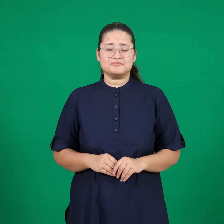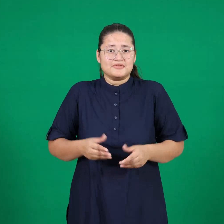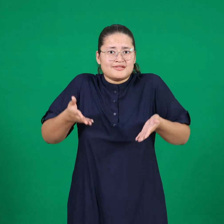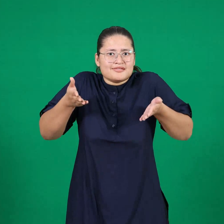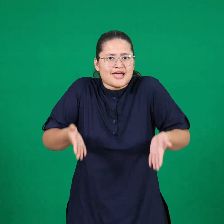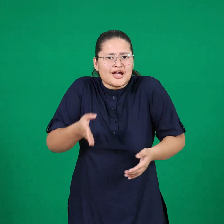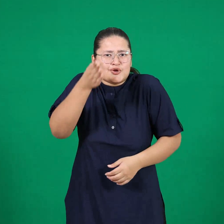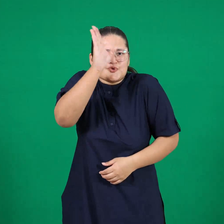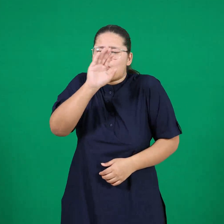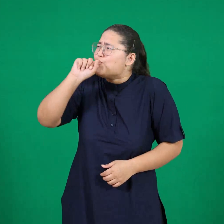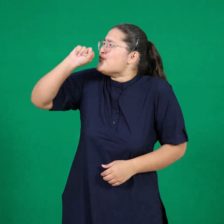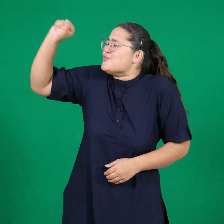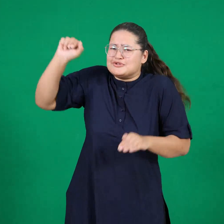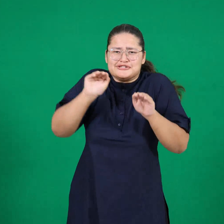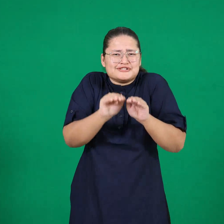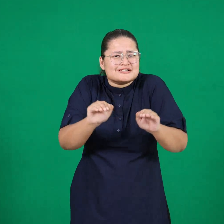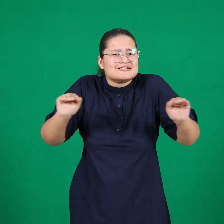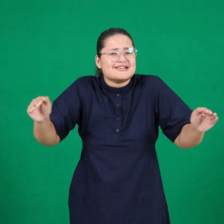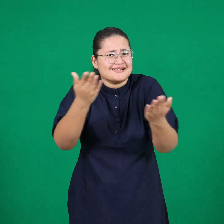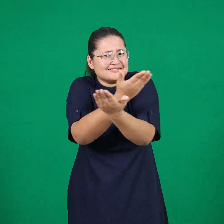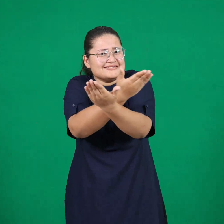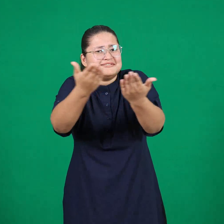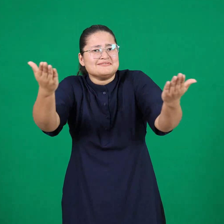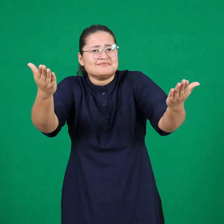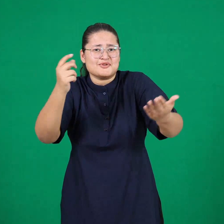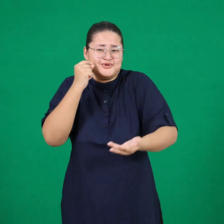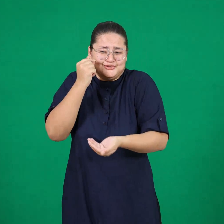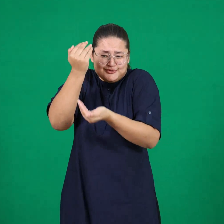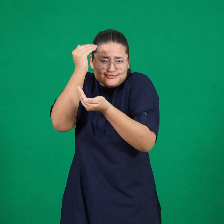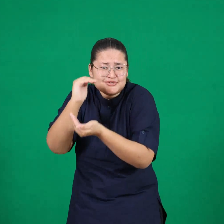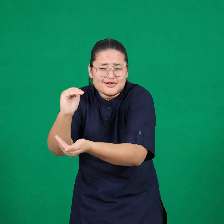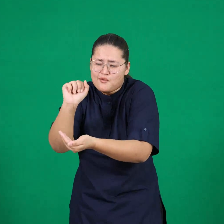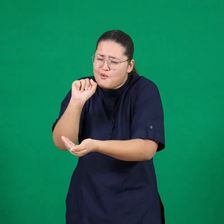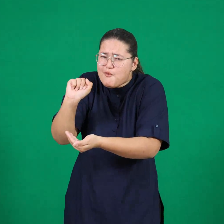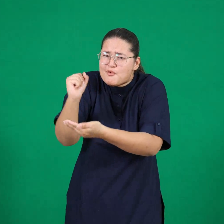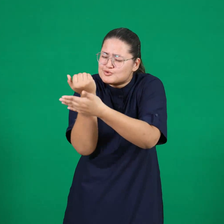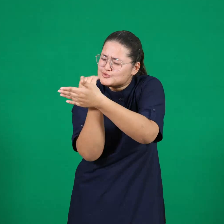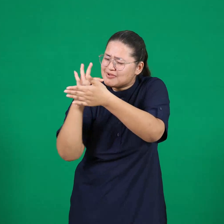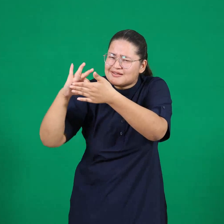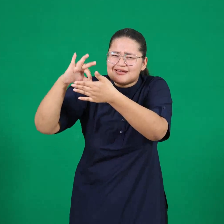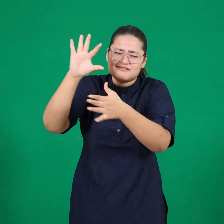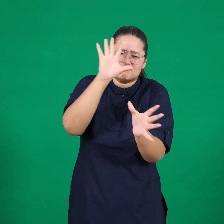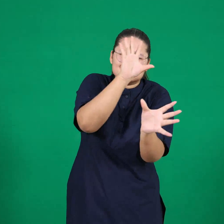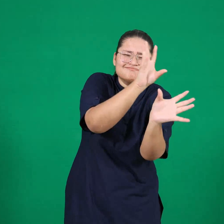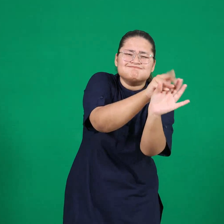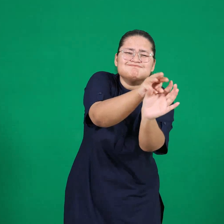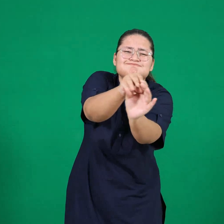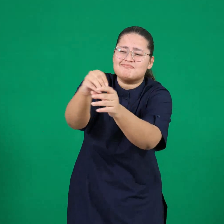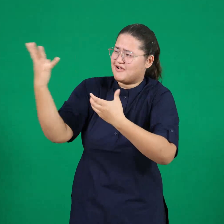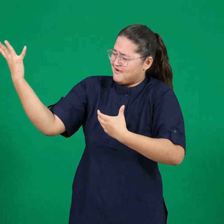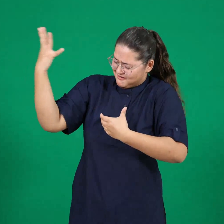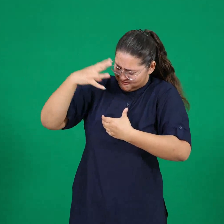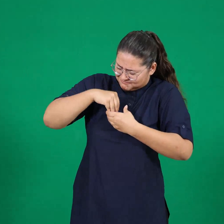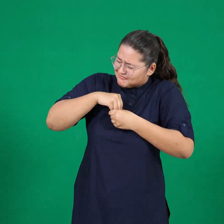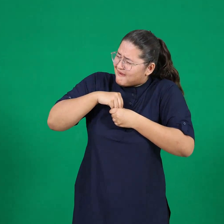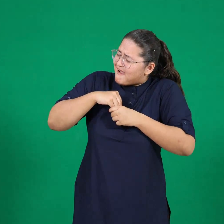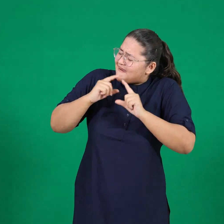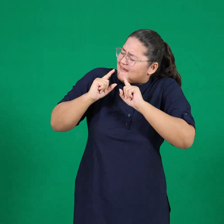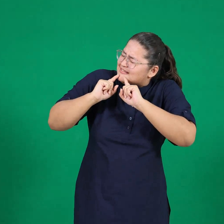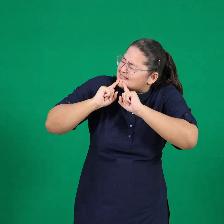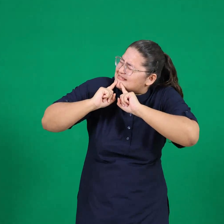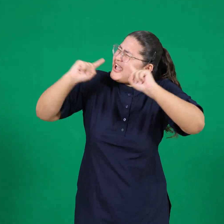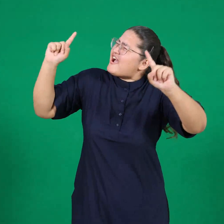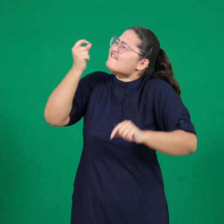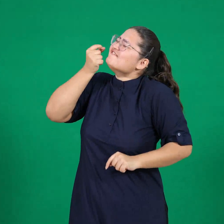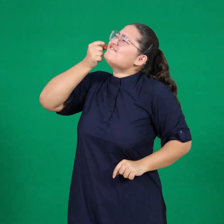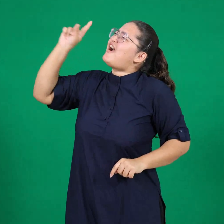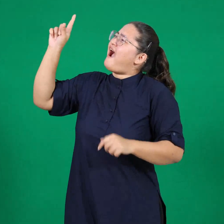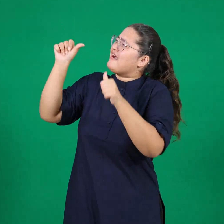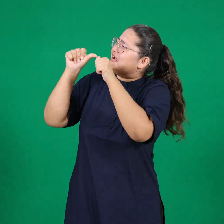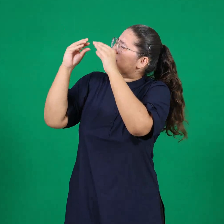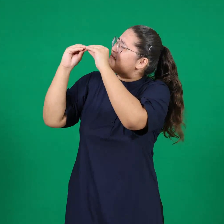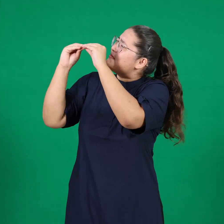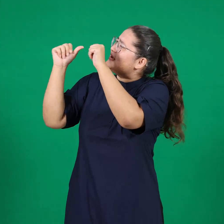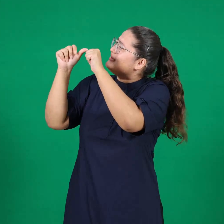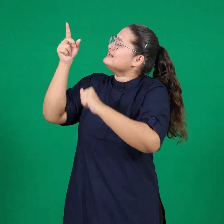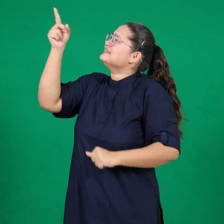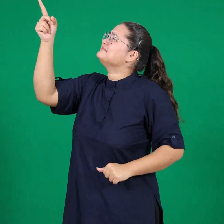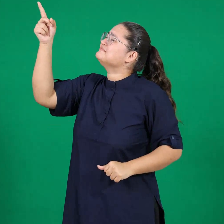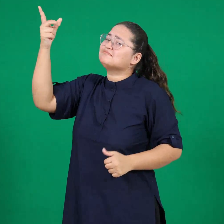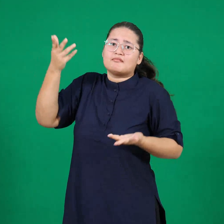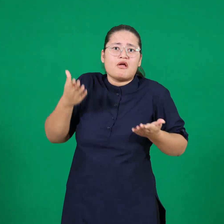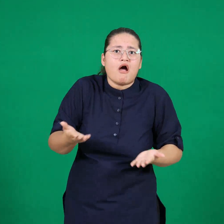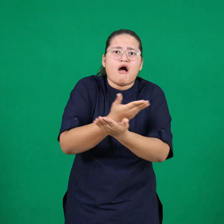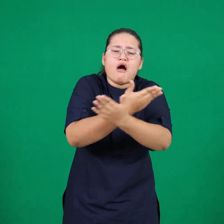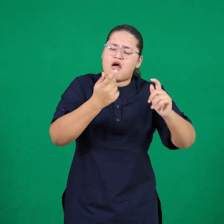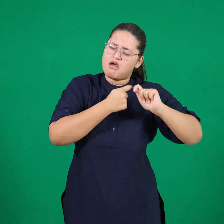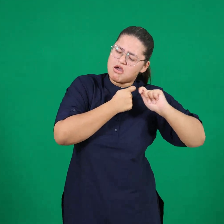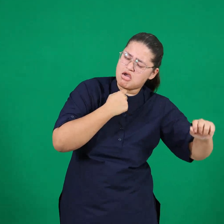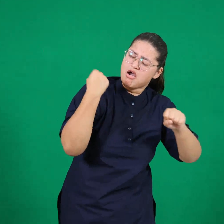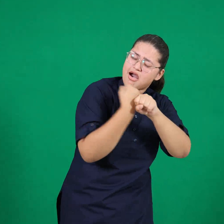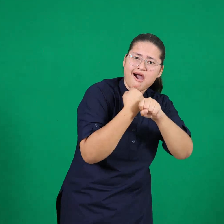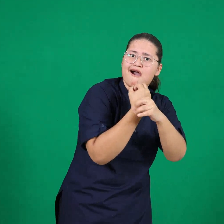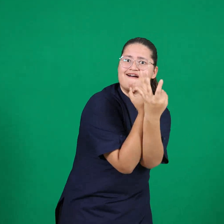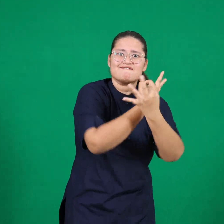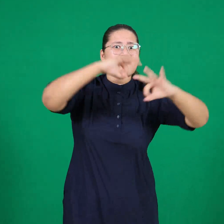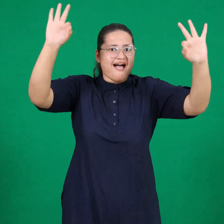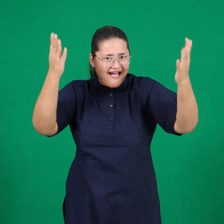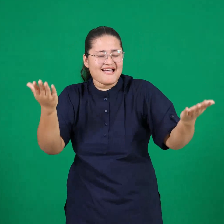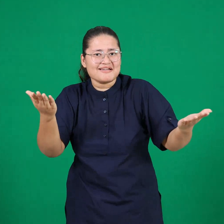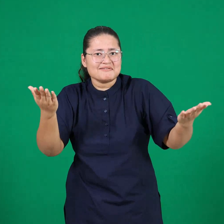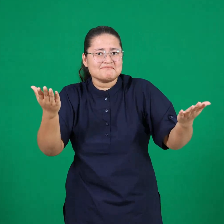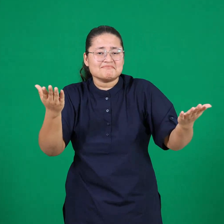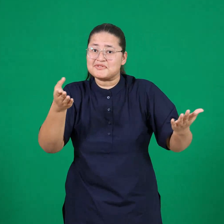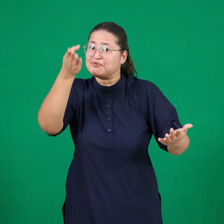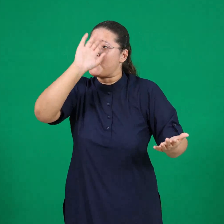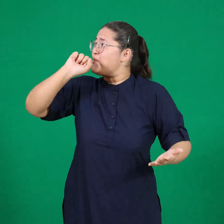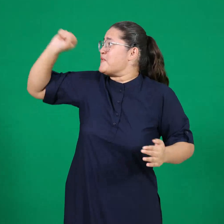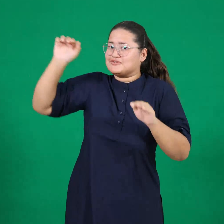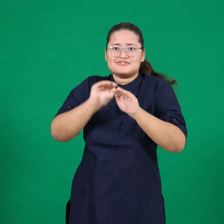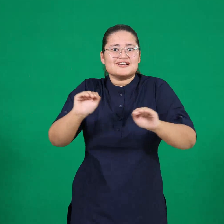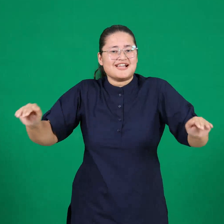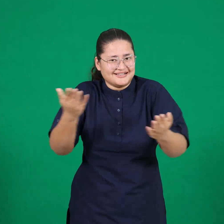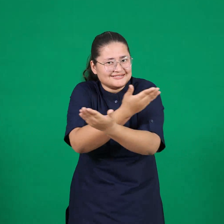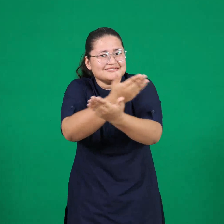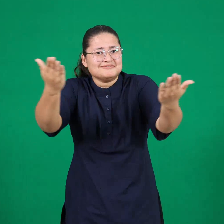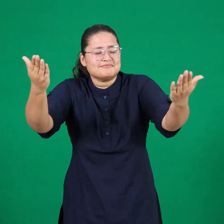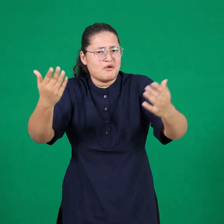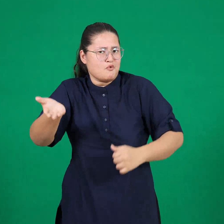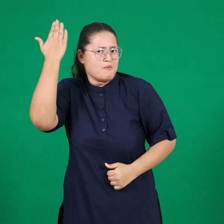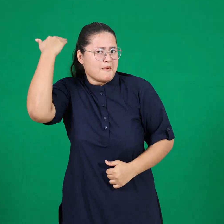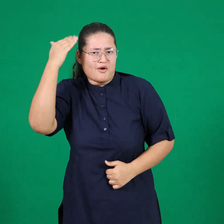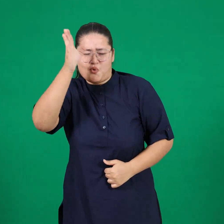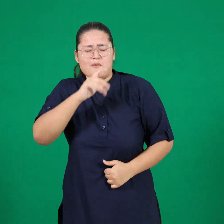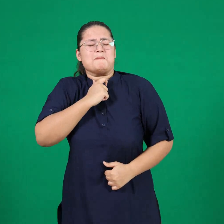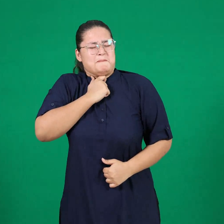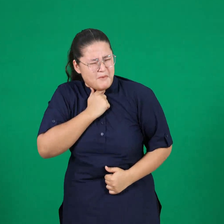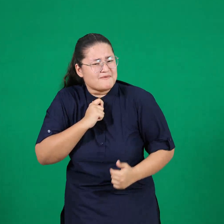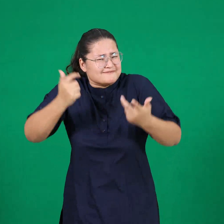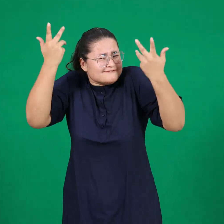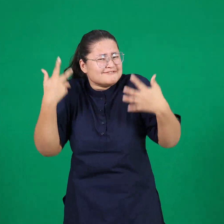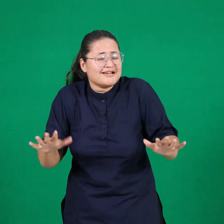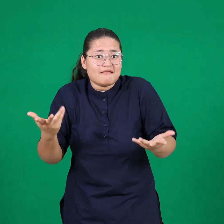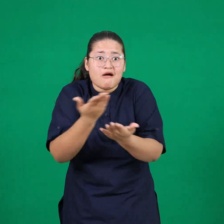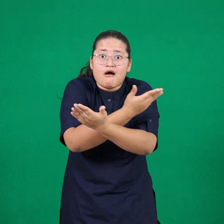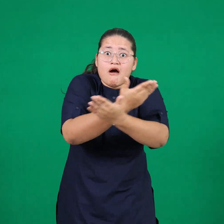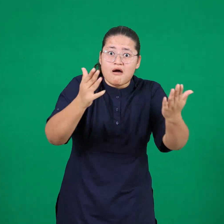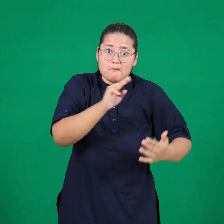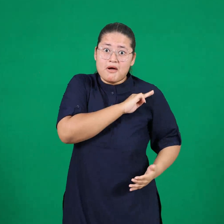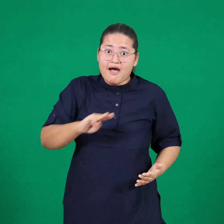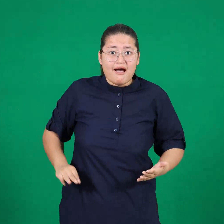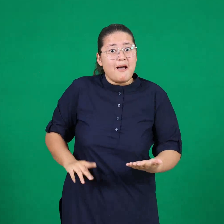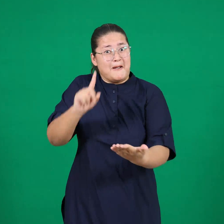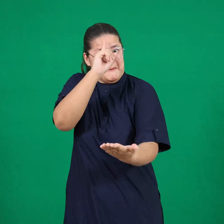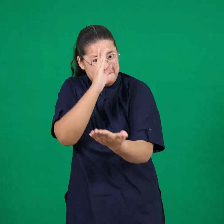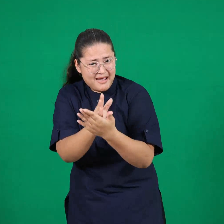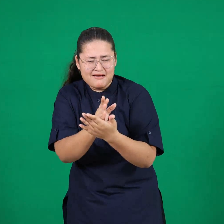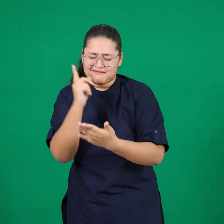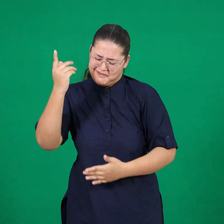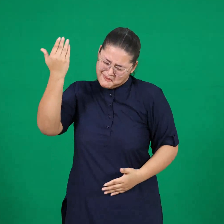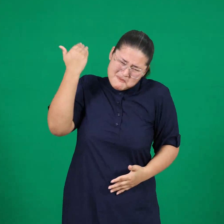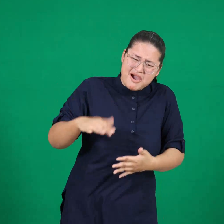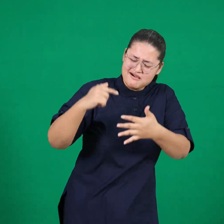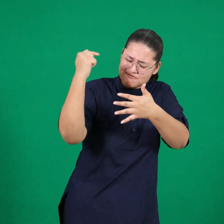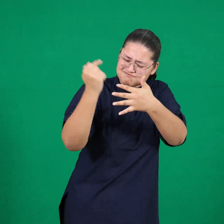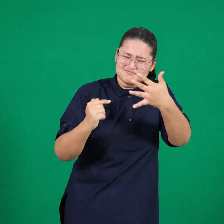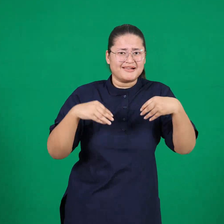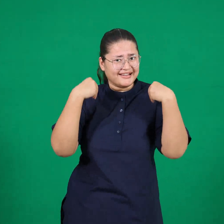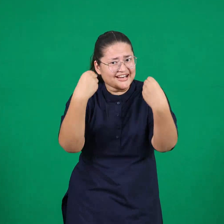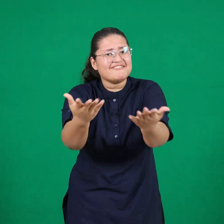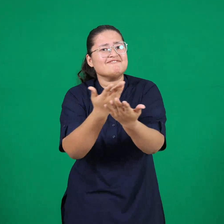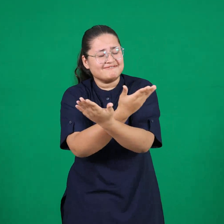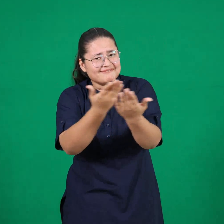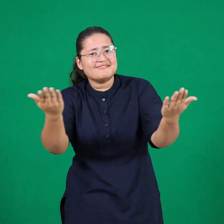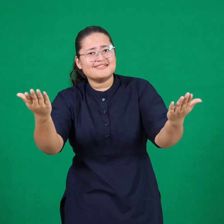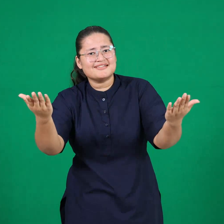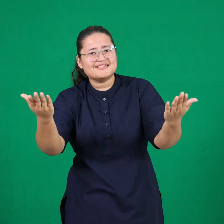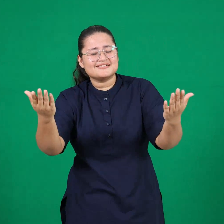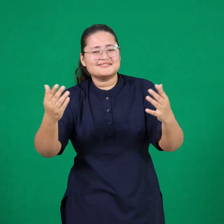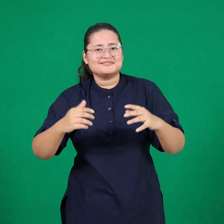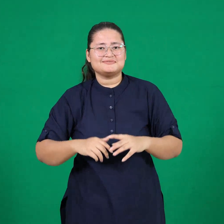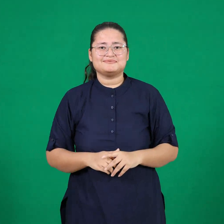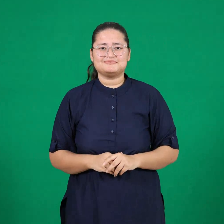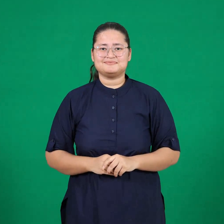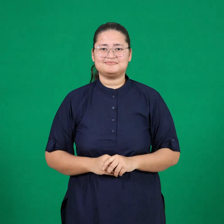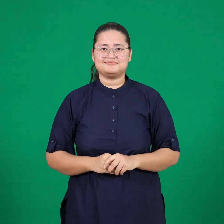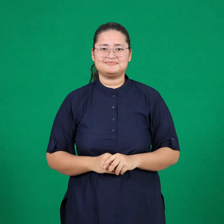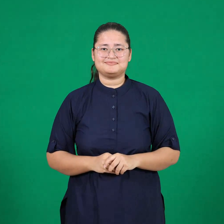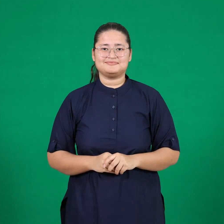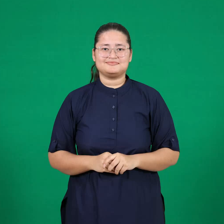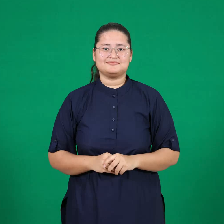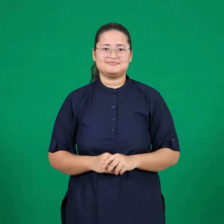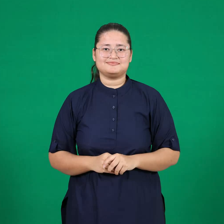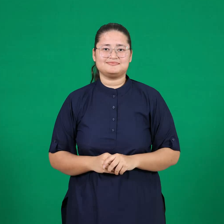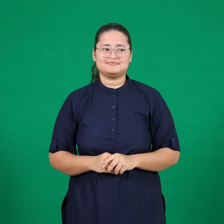And because you are sons, God sent the Spirit of His Son into our hearts, crying out, "Abba, Father!" So you are no longer a slave, but a son; and since you are a son, you are also an heir through God.